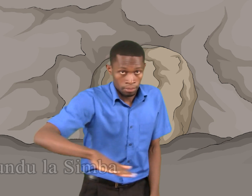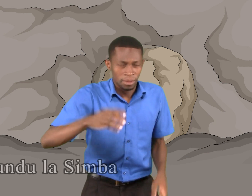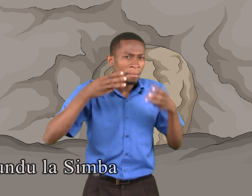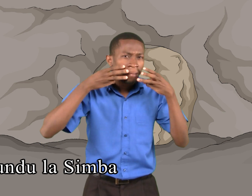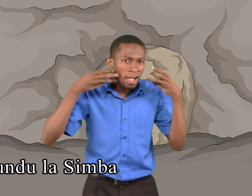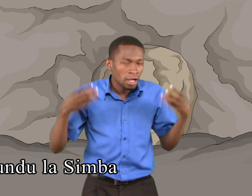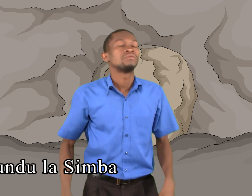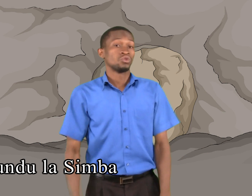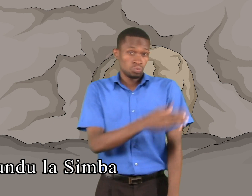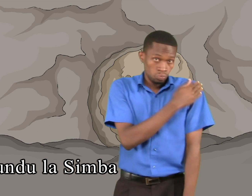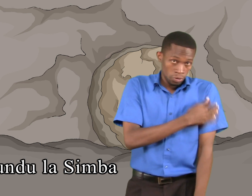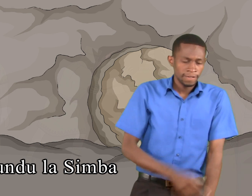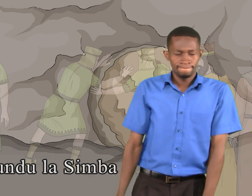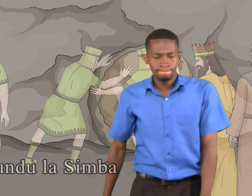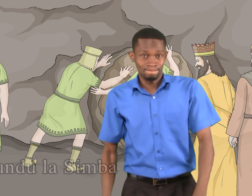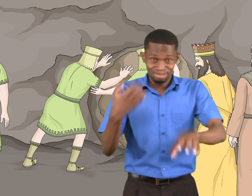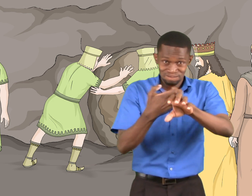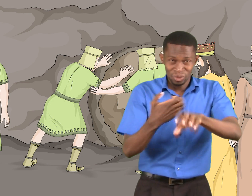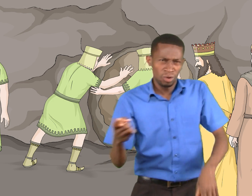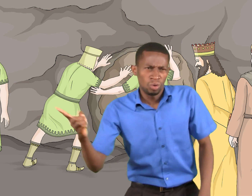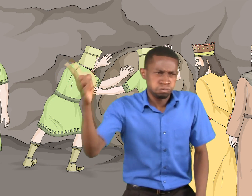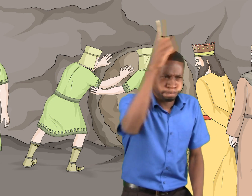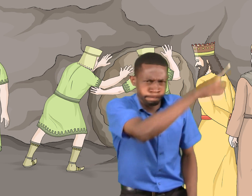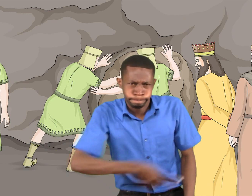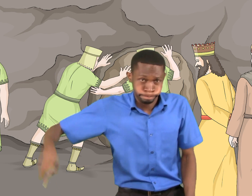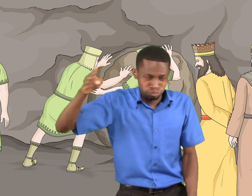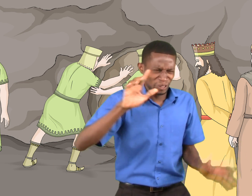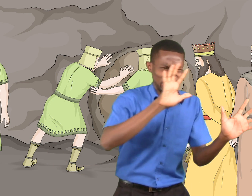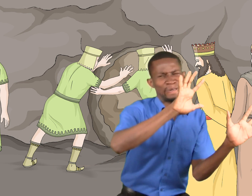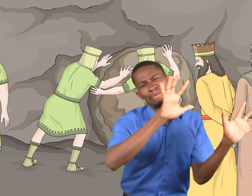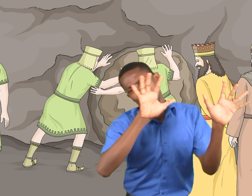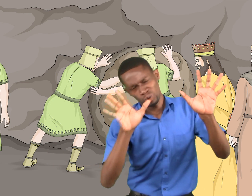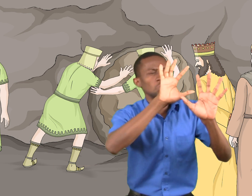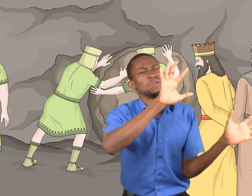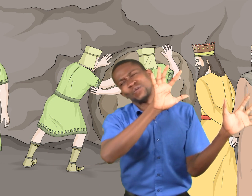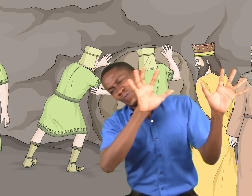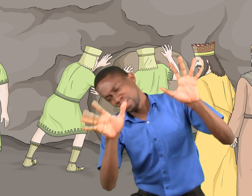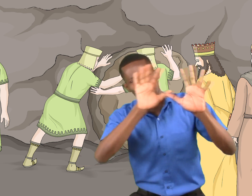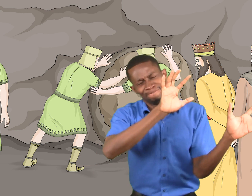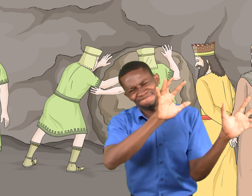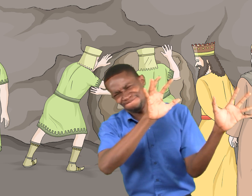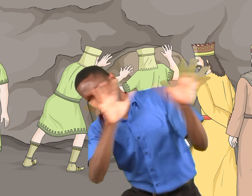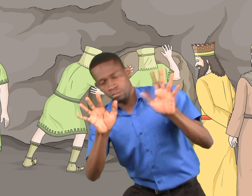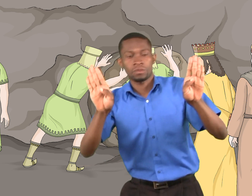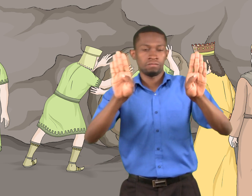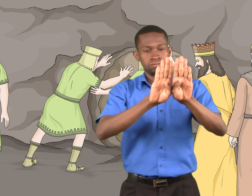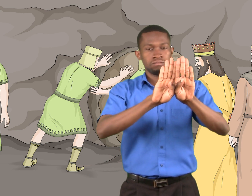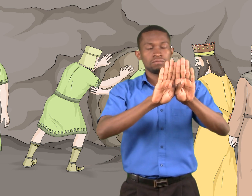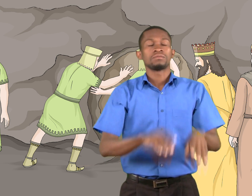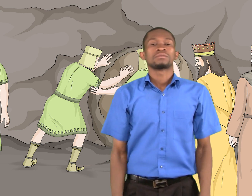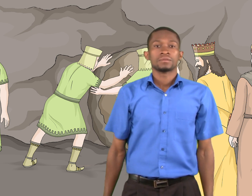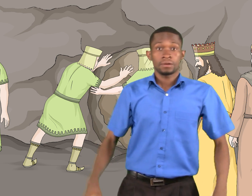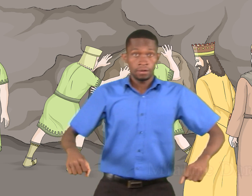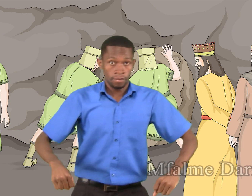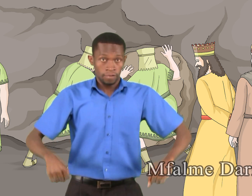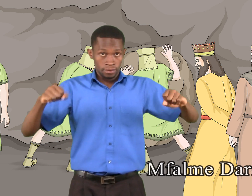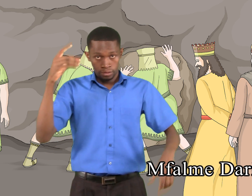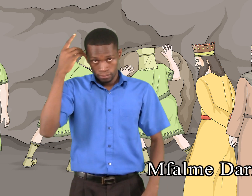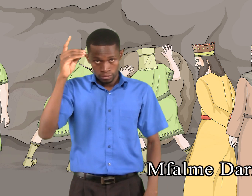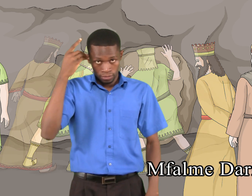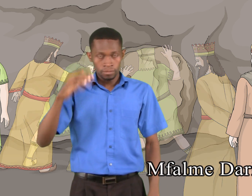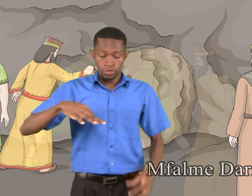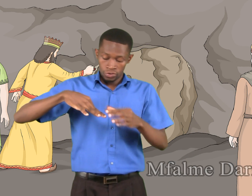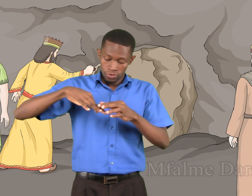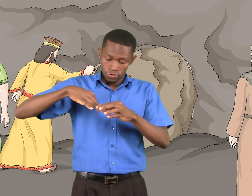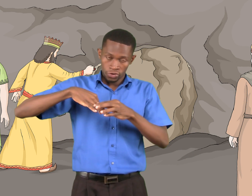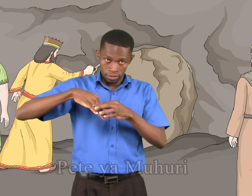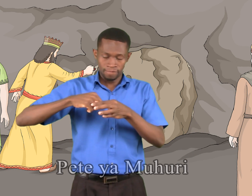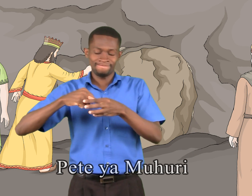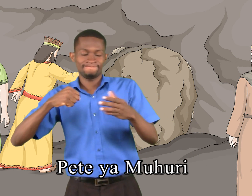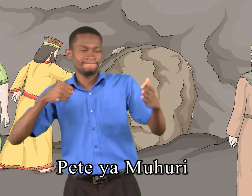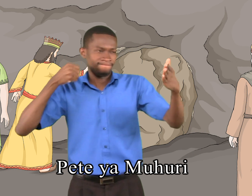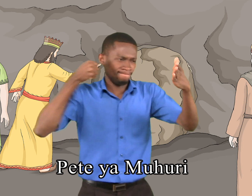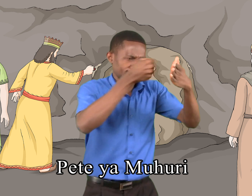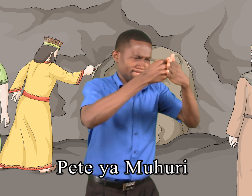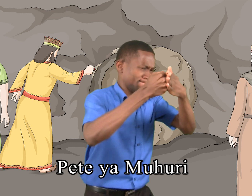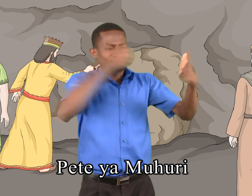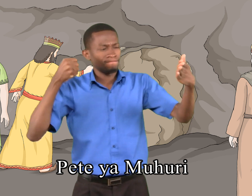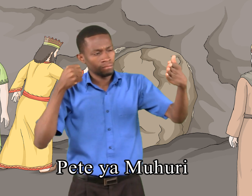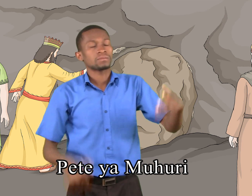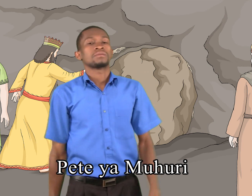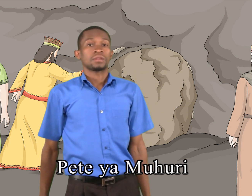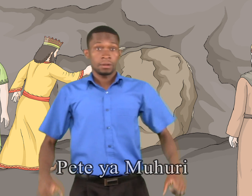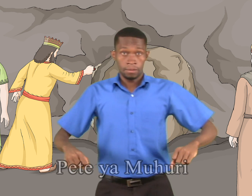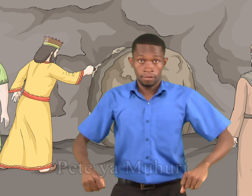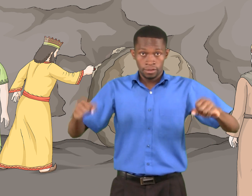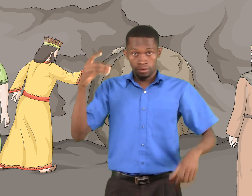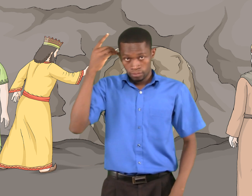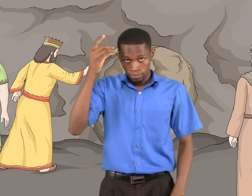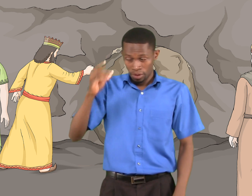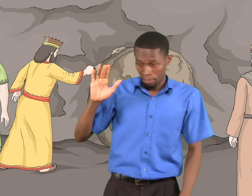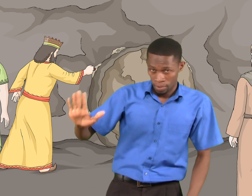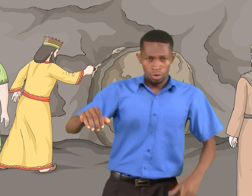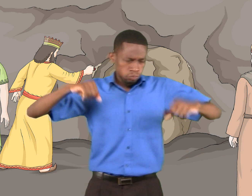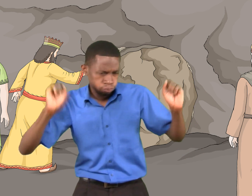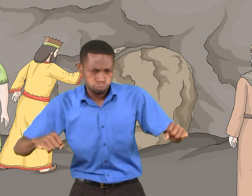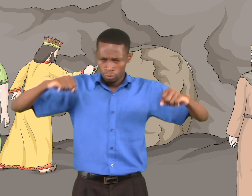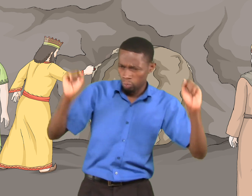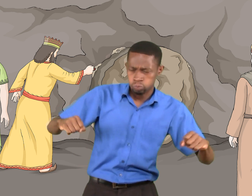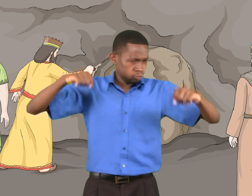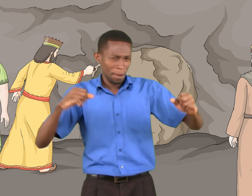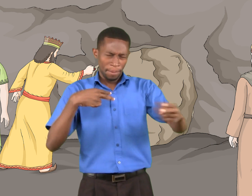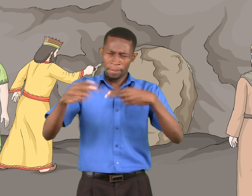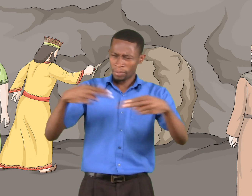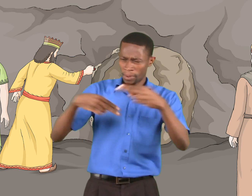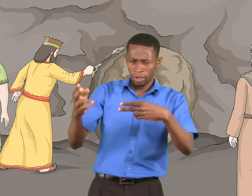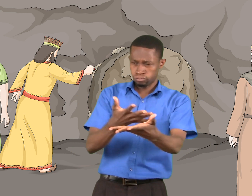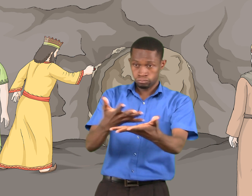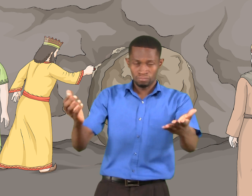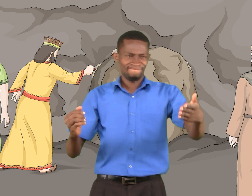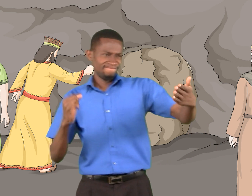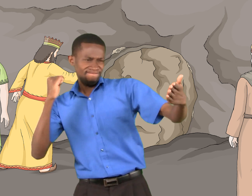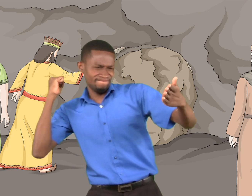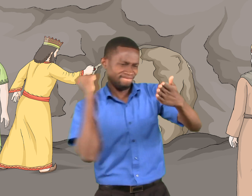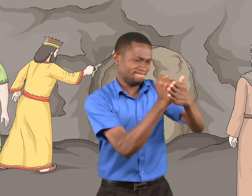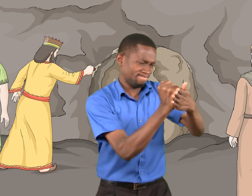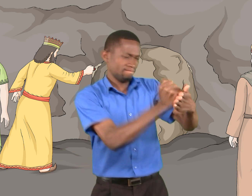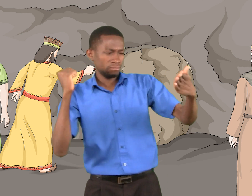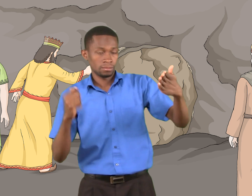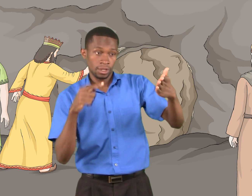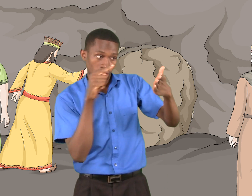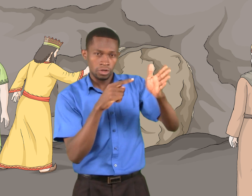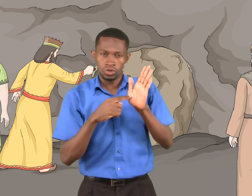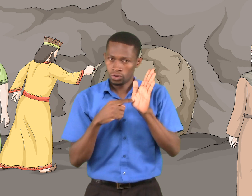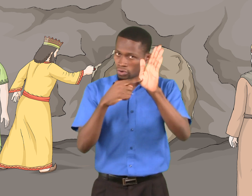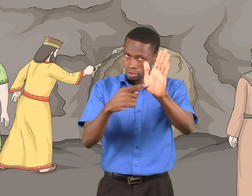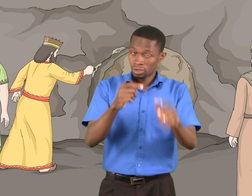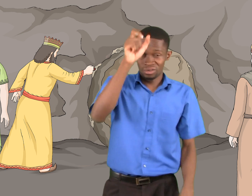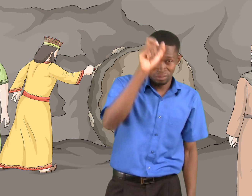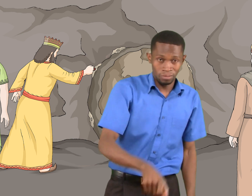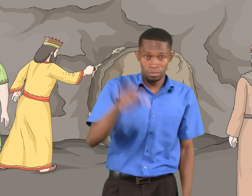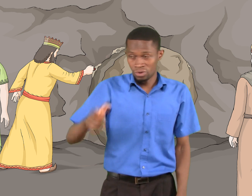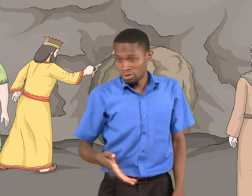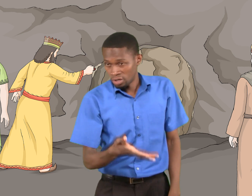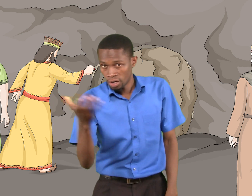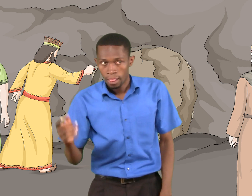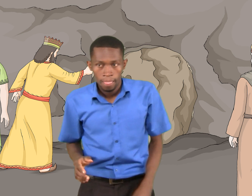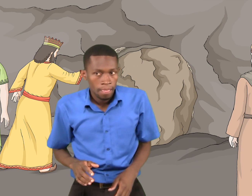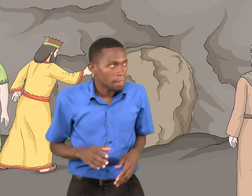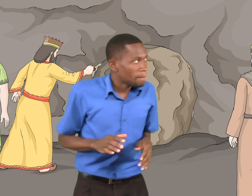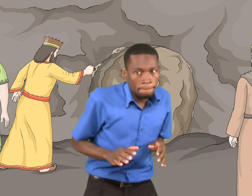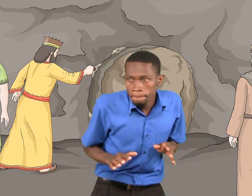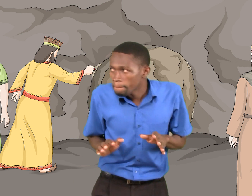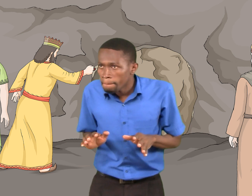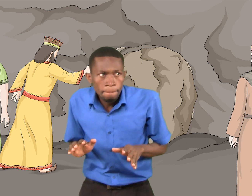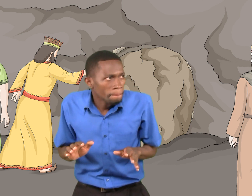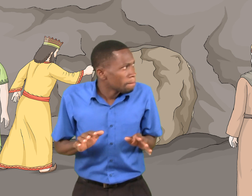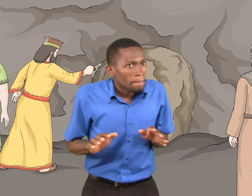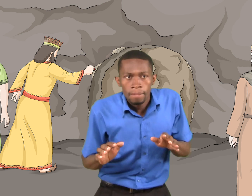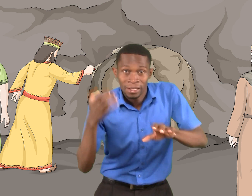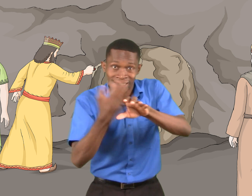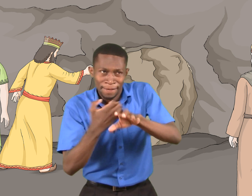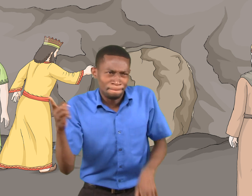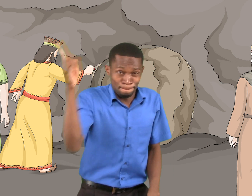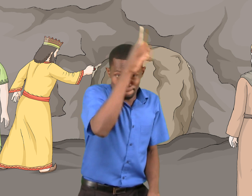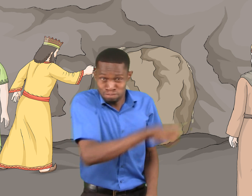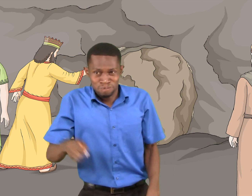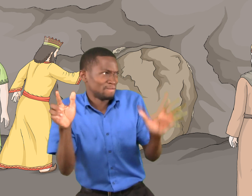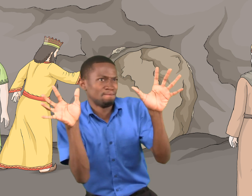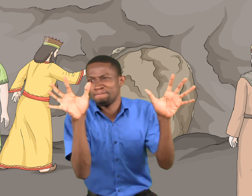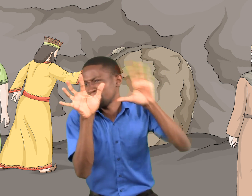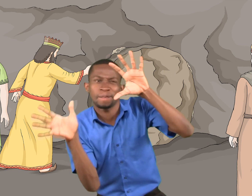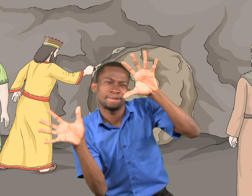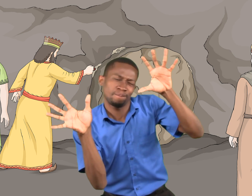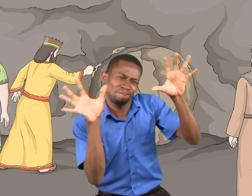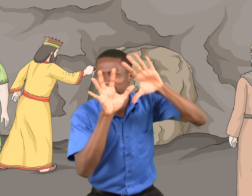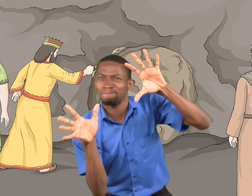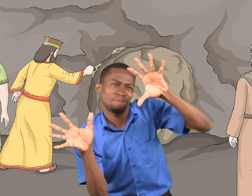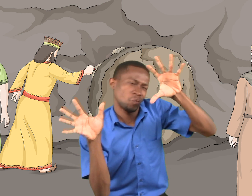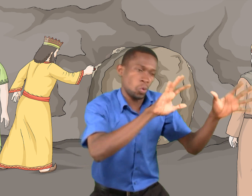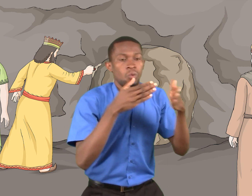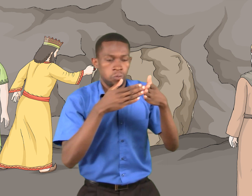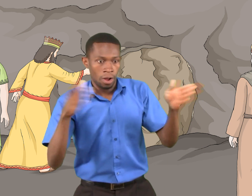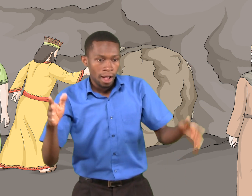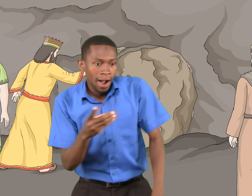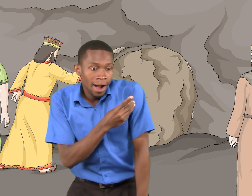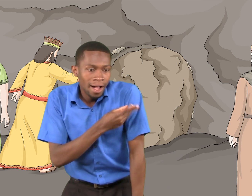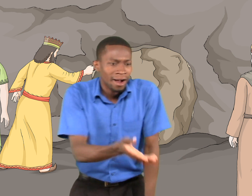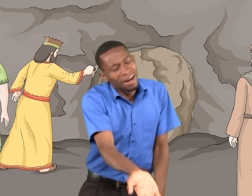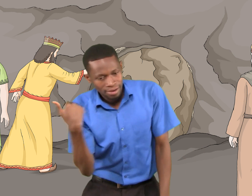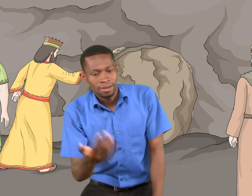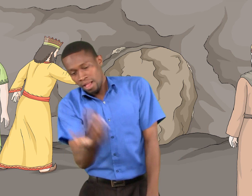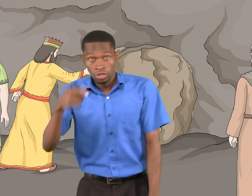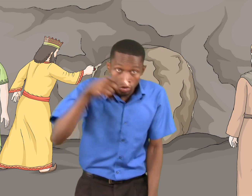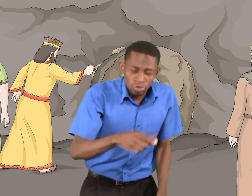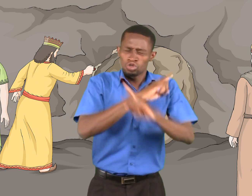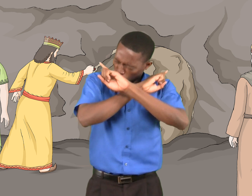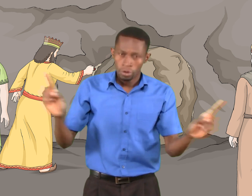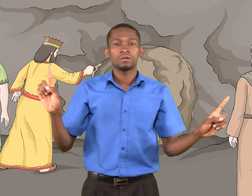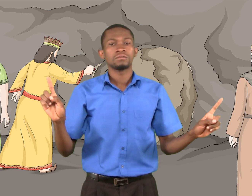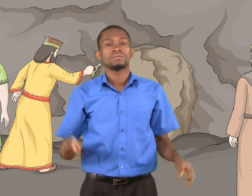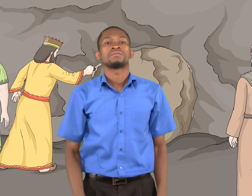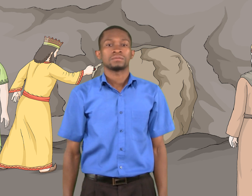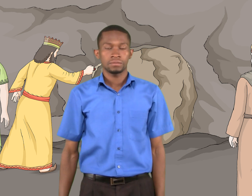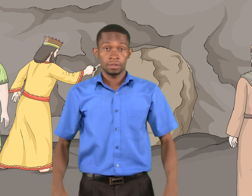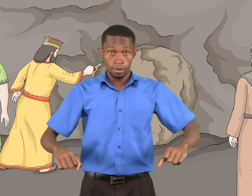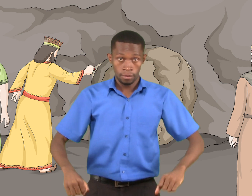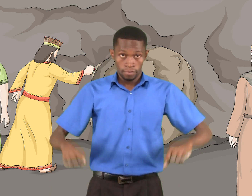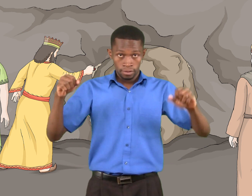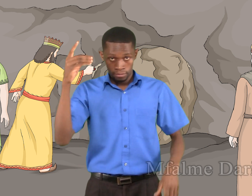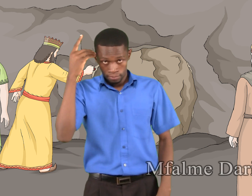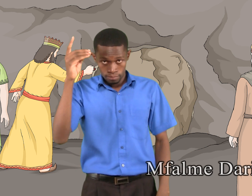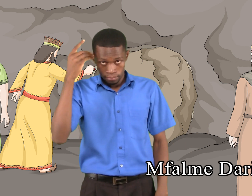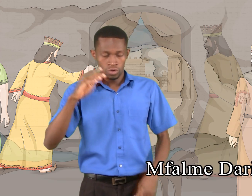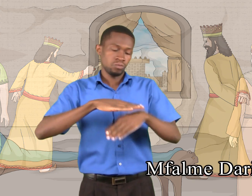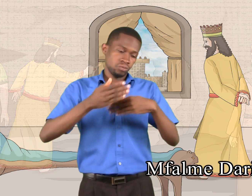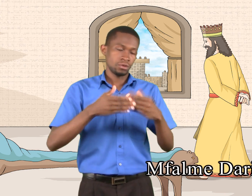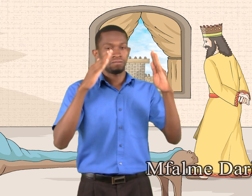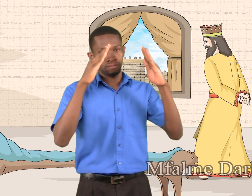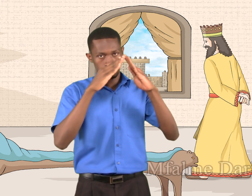A stone was brought and placed over the mouth of the den, and the king sealed it with his own signet ring and with the rings of his nobles, so that nothing concerning Daniel could be changed.